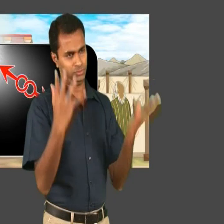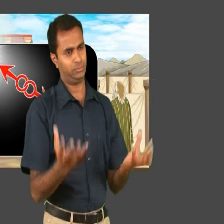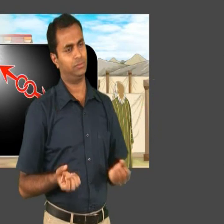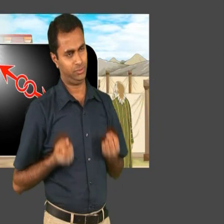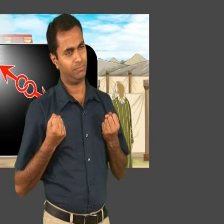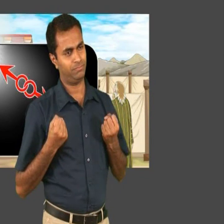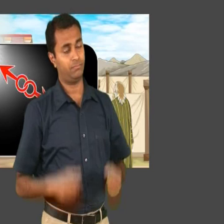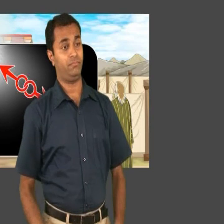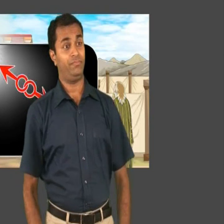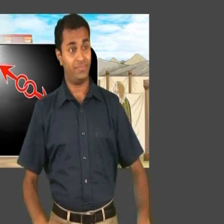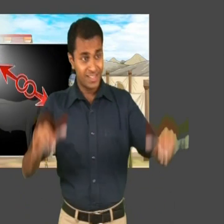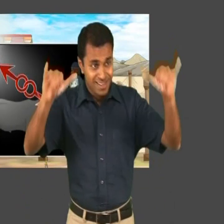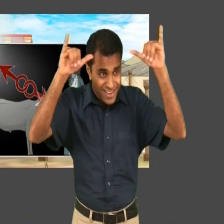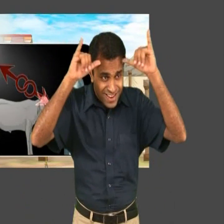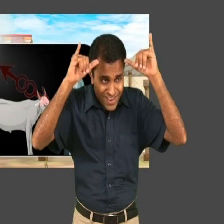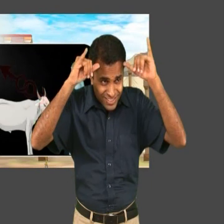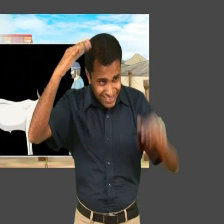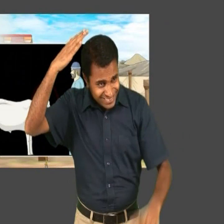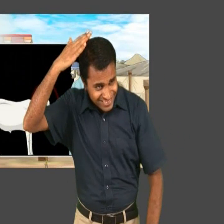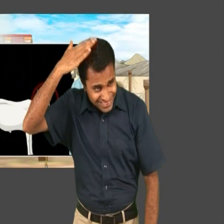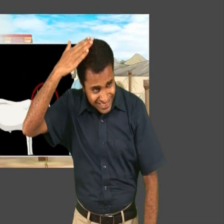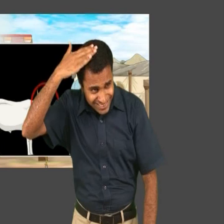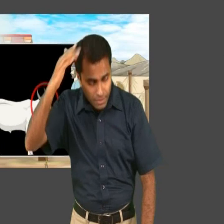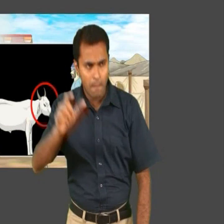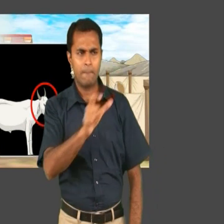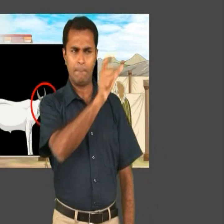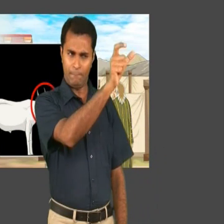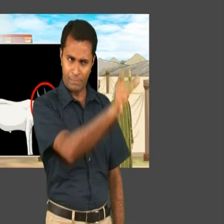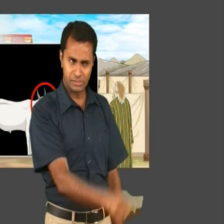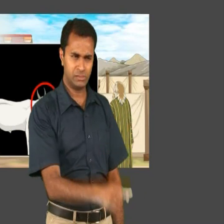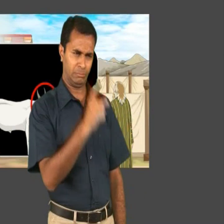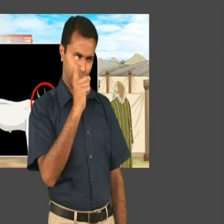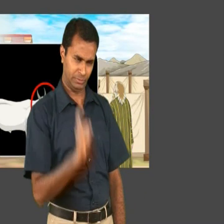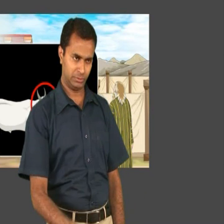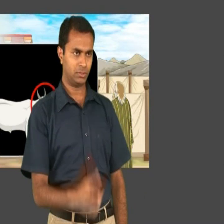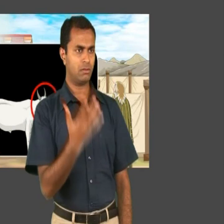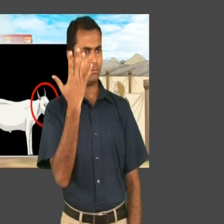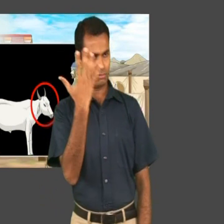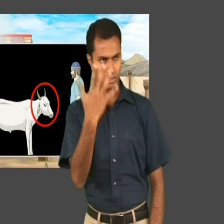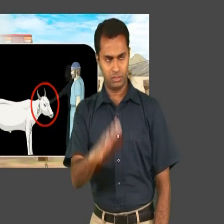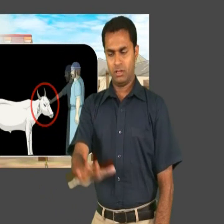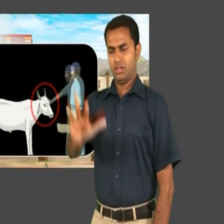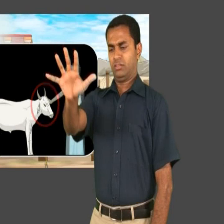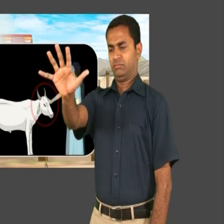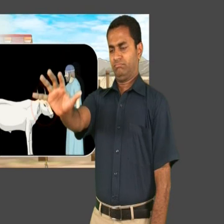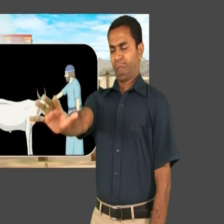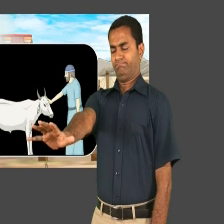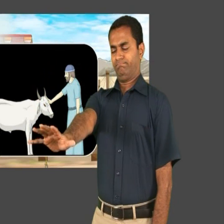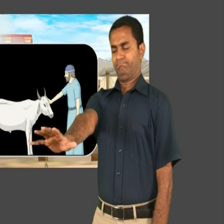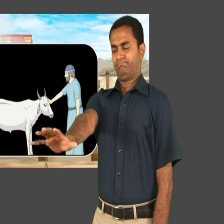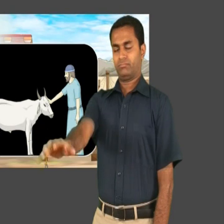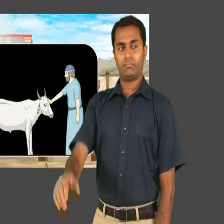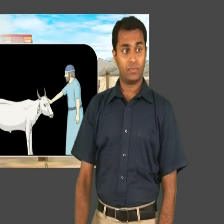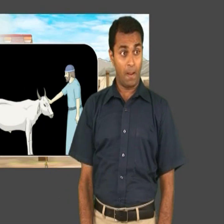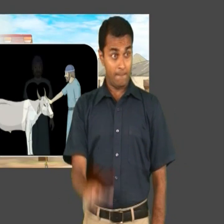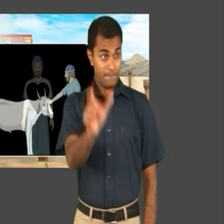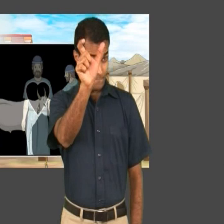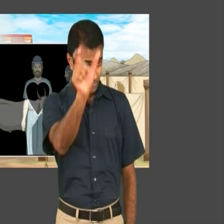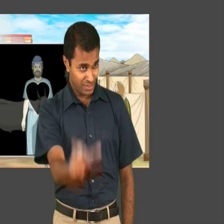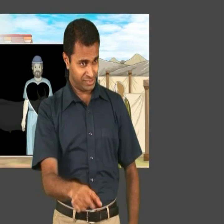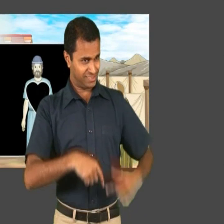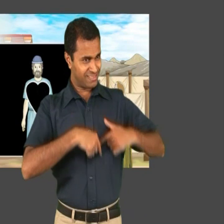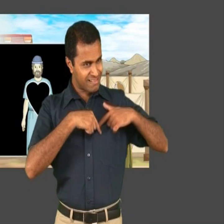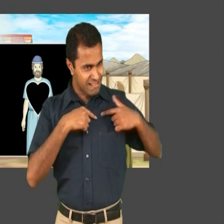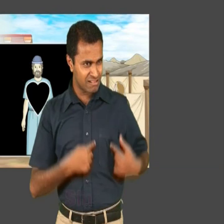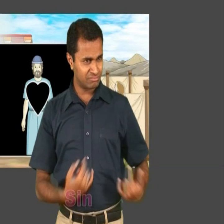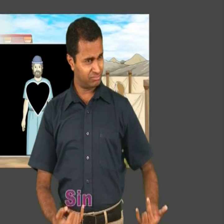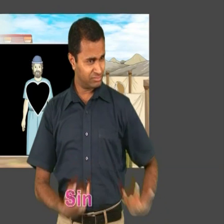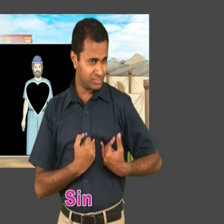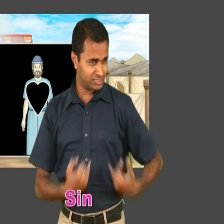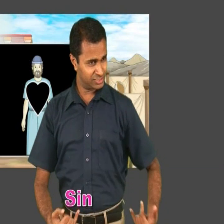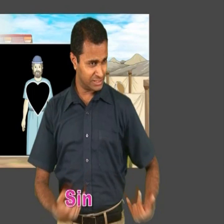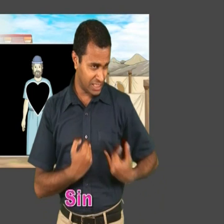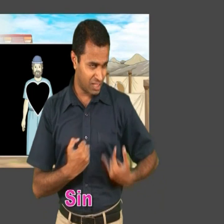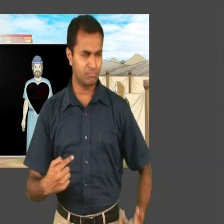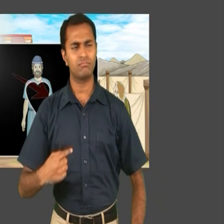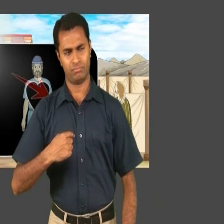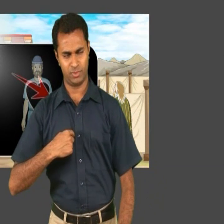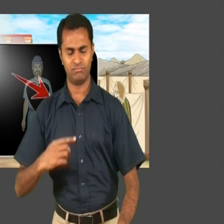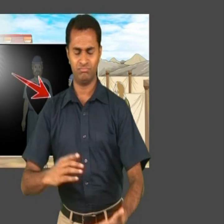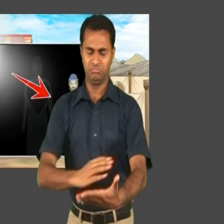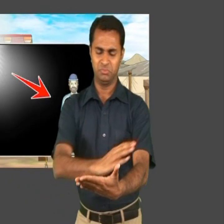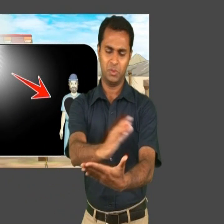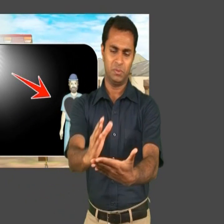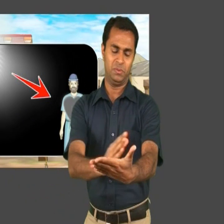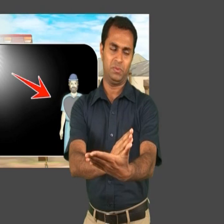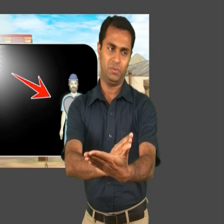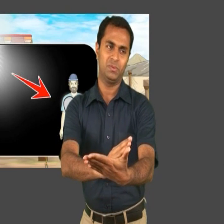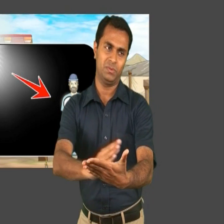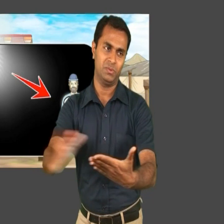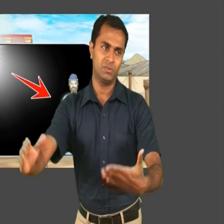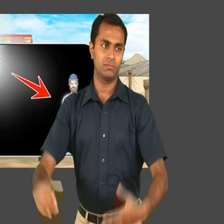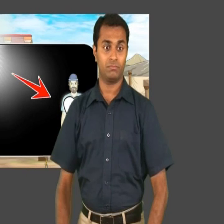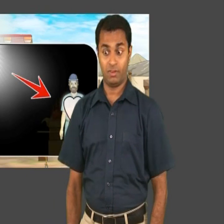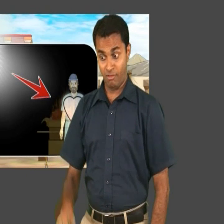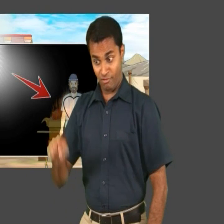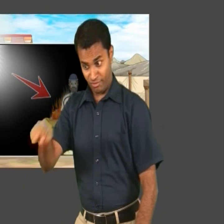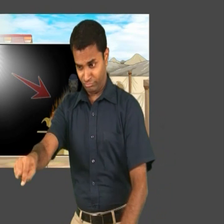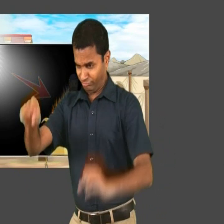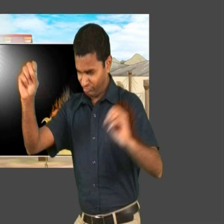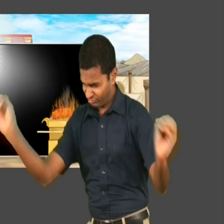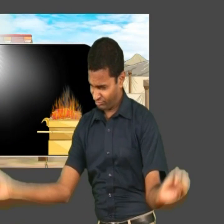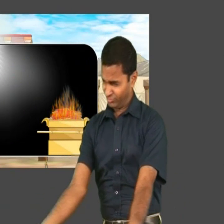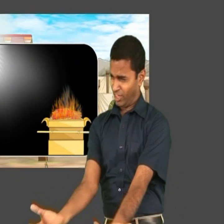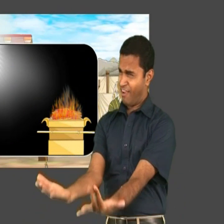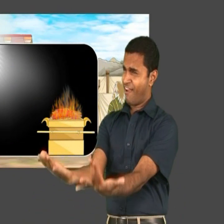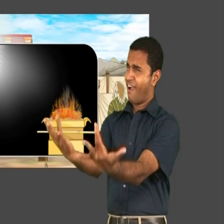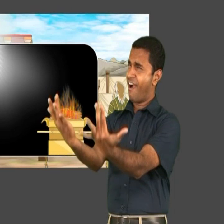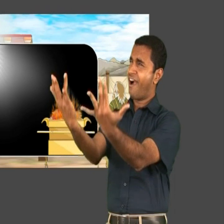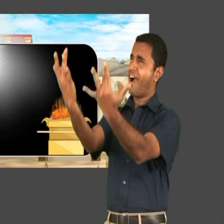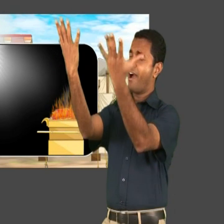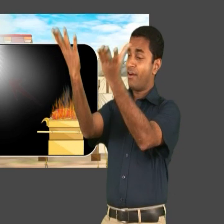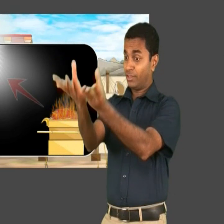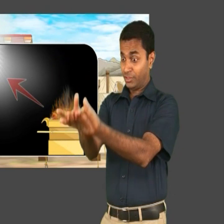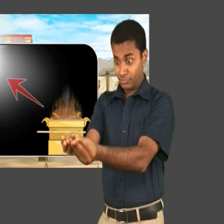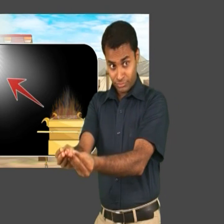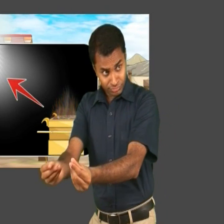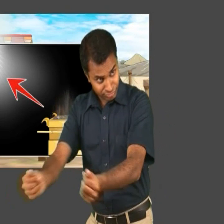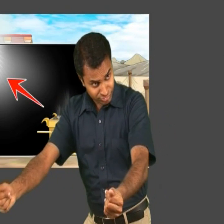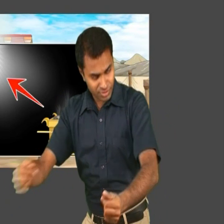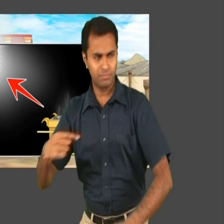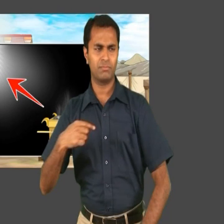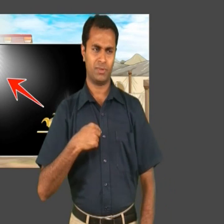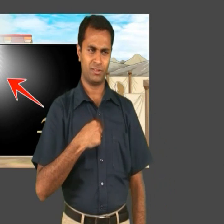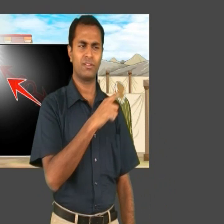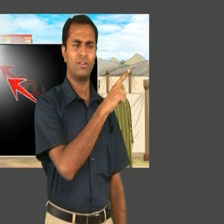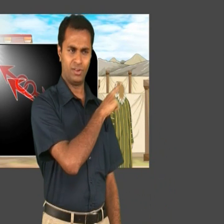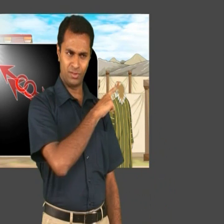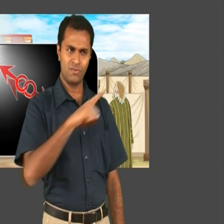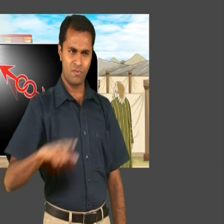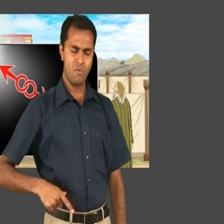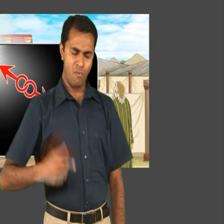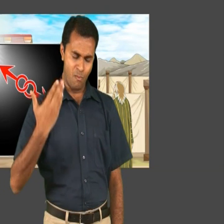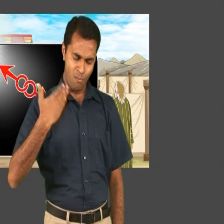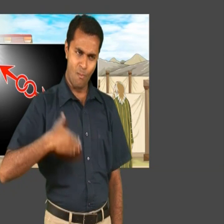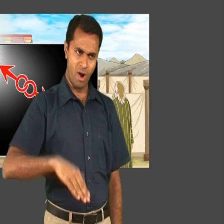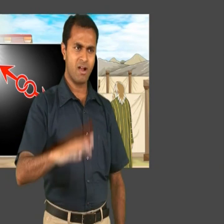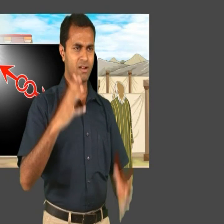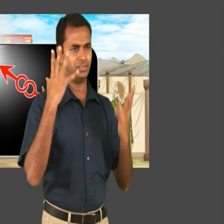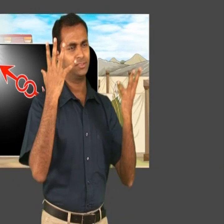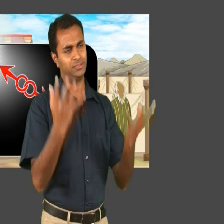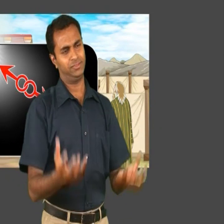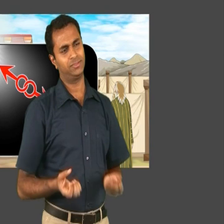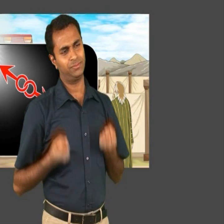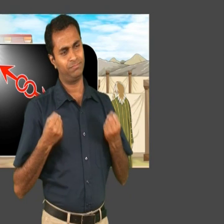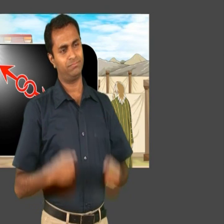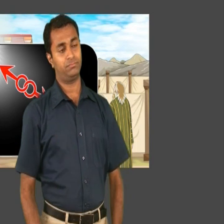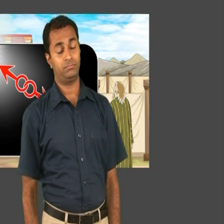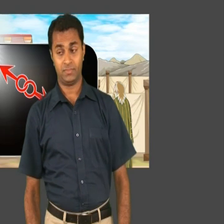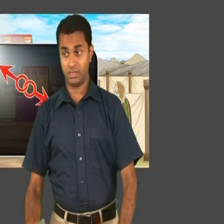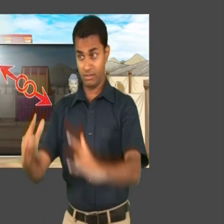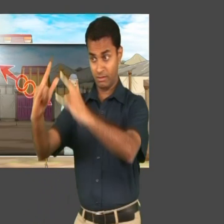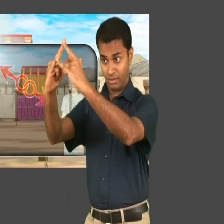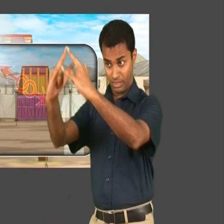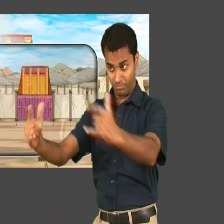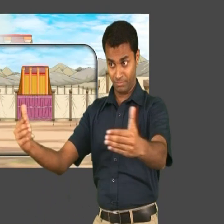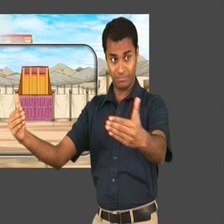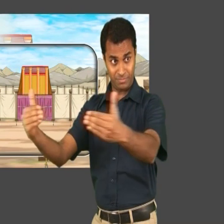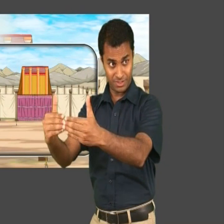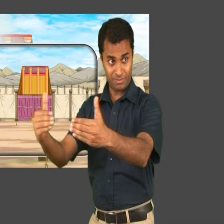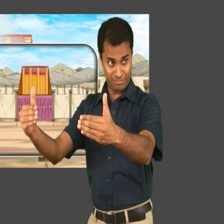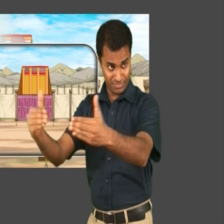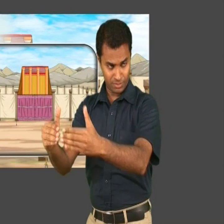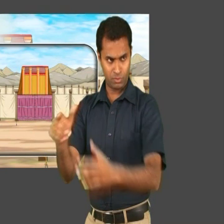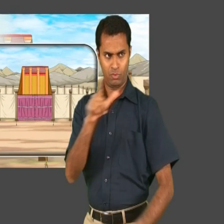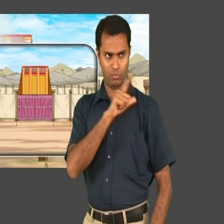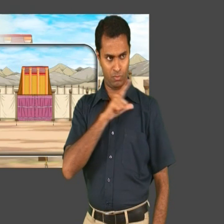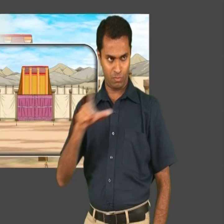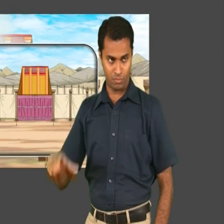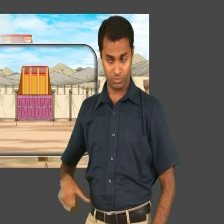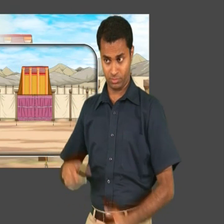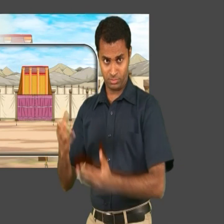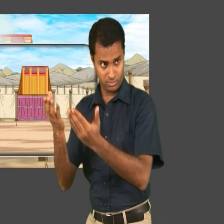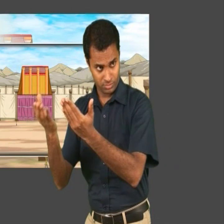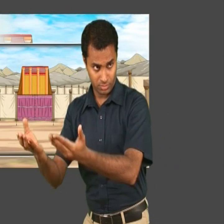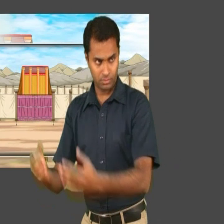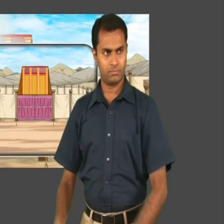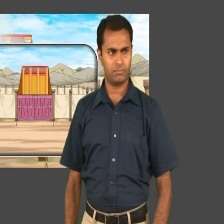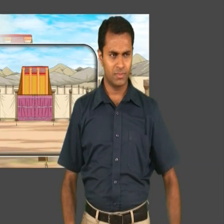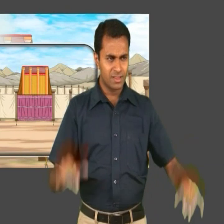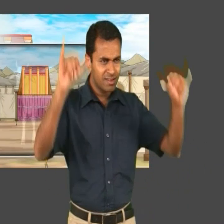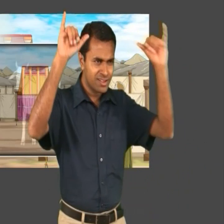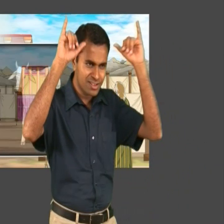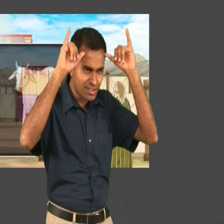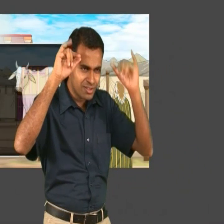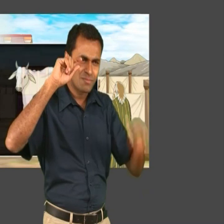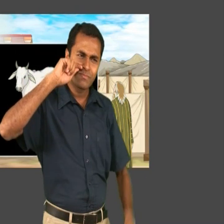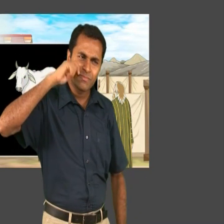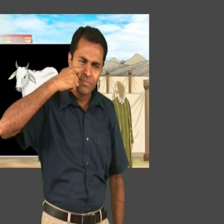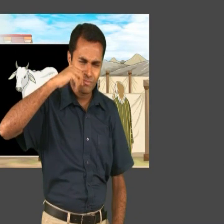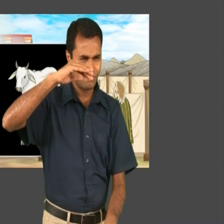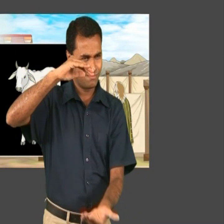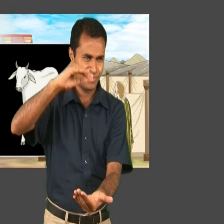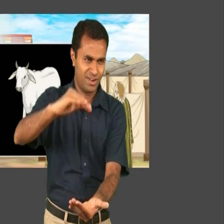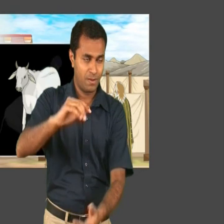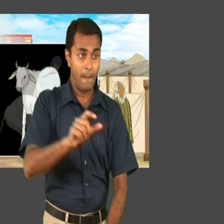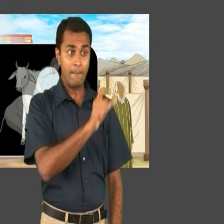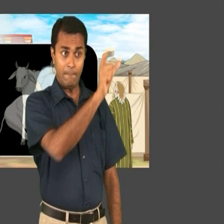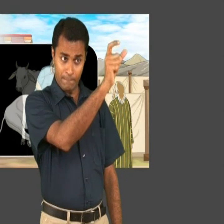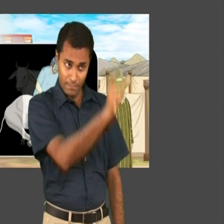He is to lay his hand on the head of the burnt offering, so it can be accepted on his behalf to make atonement for him.